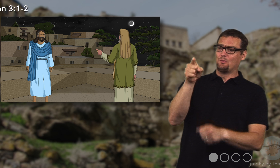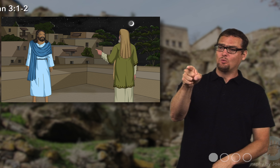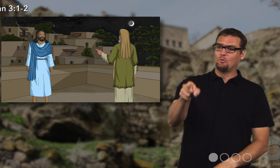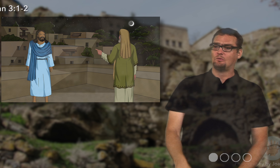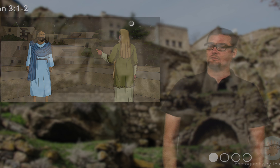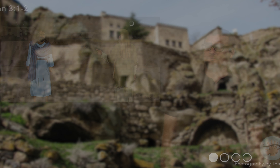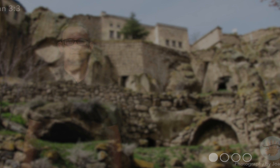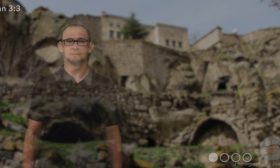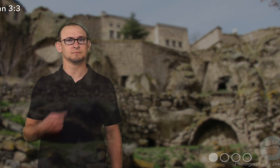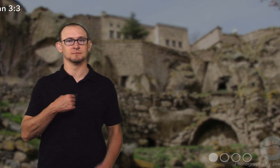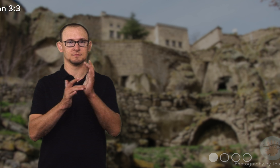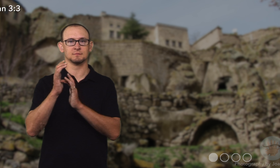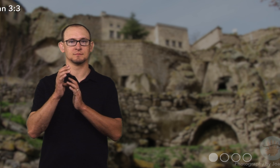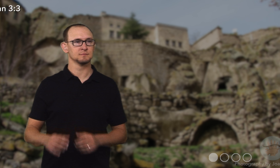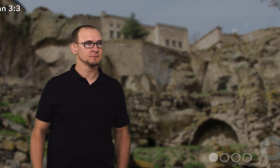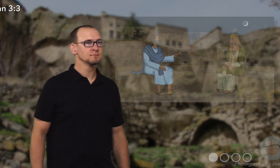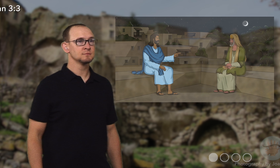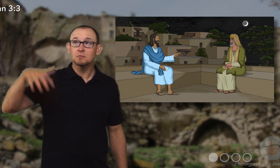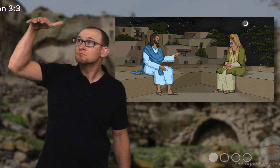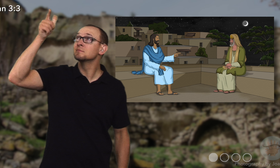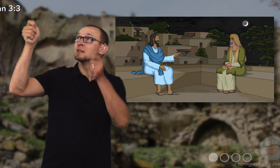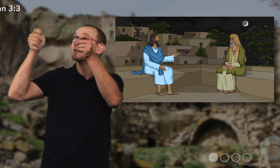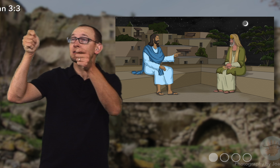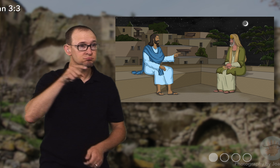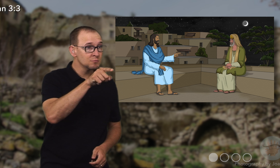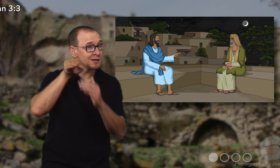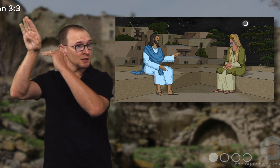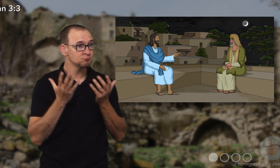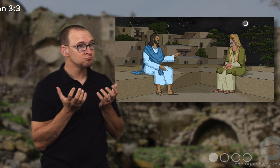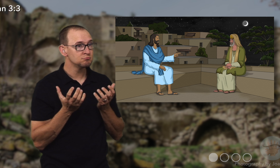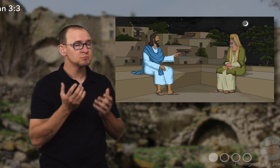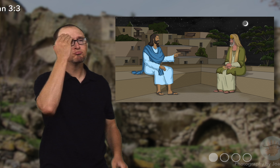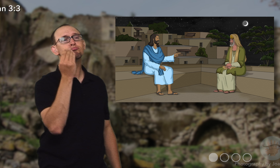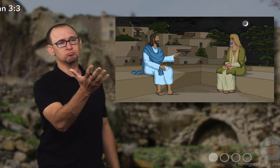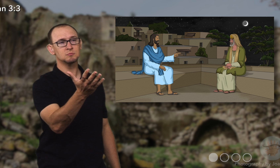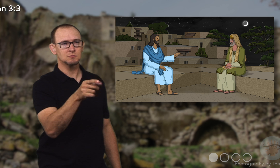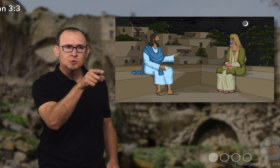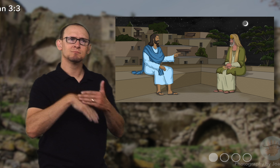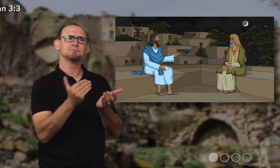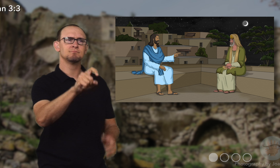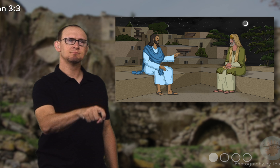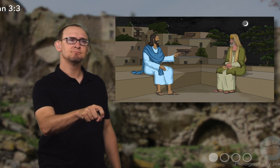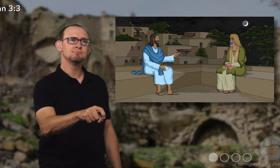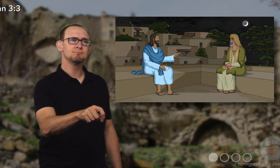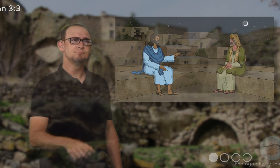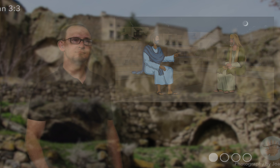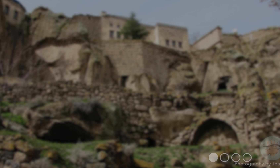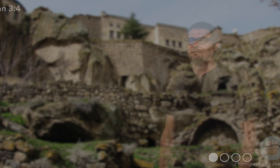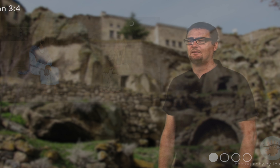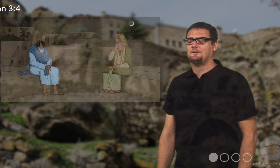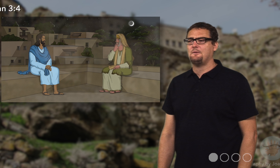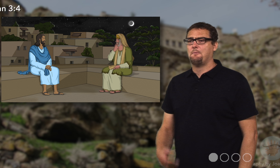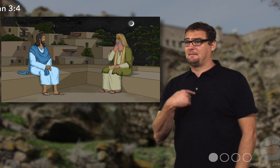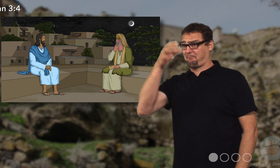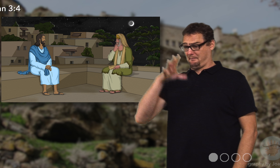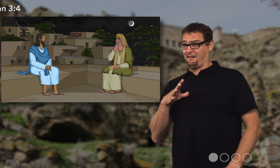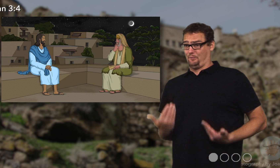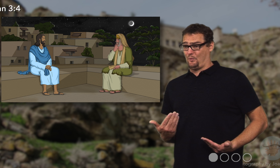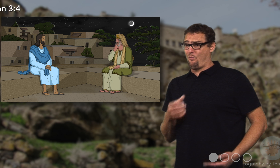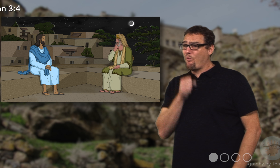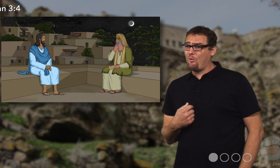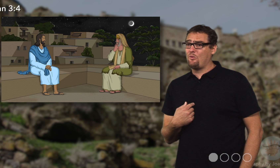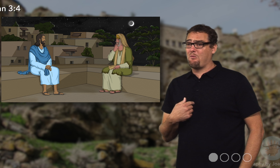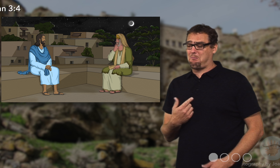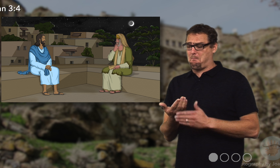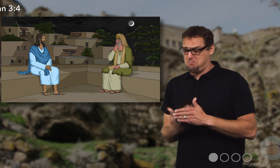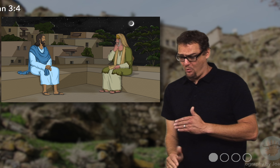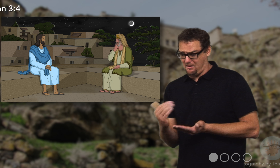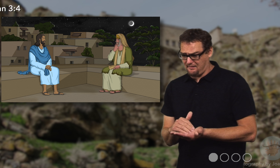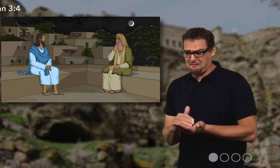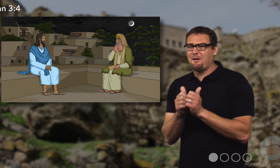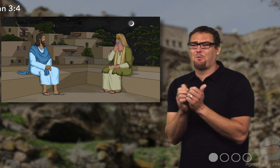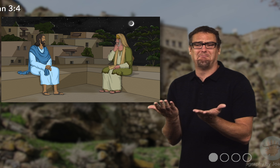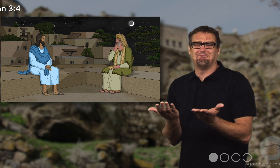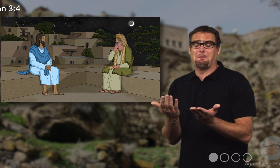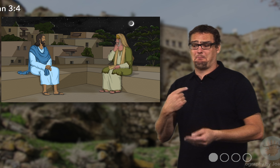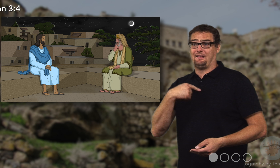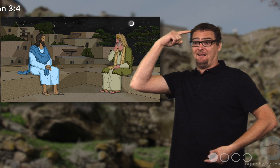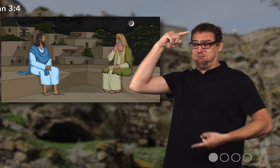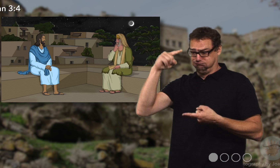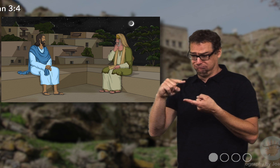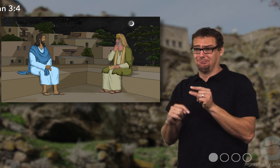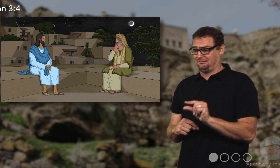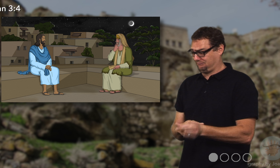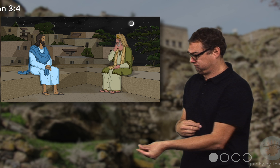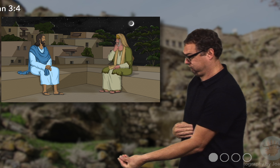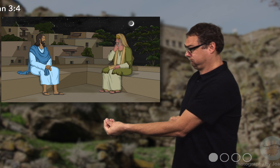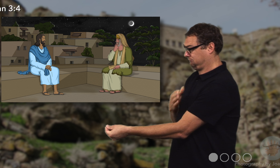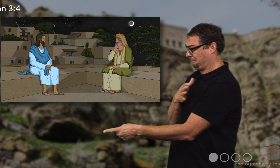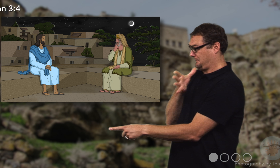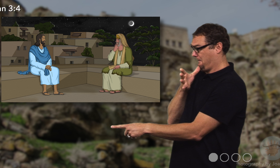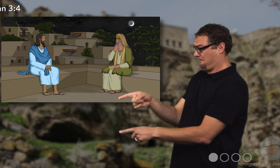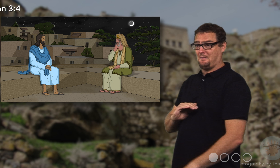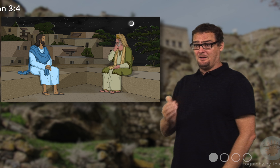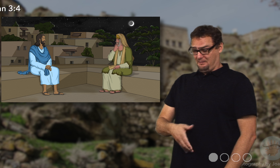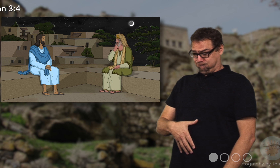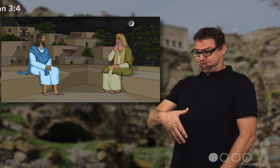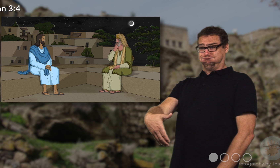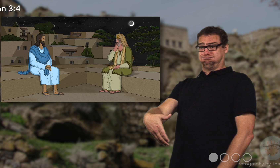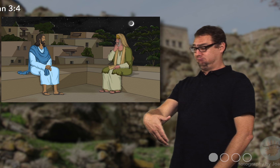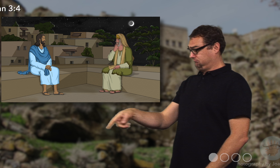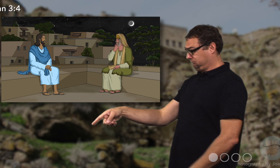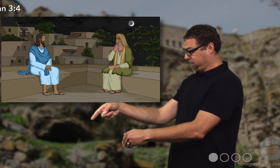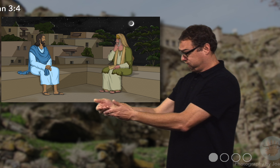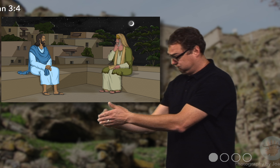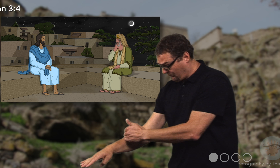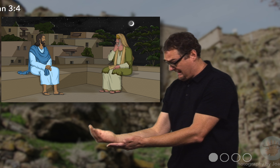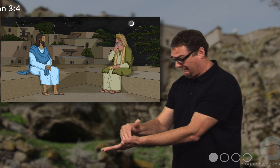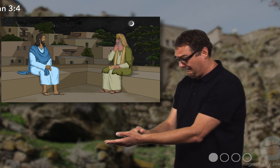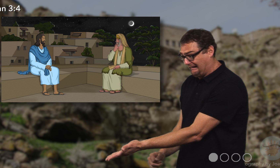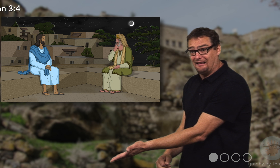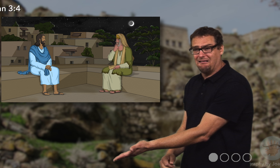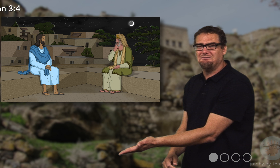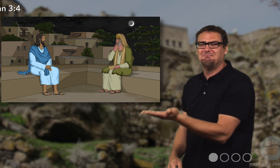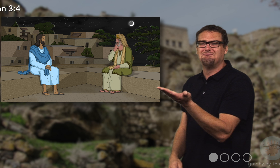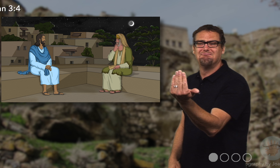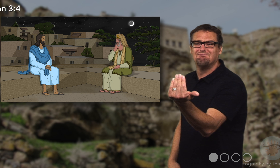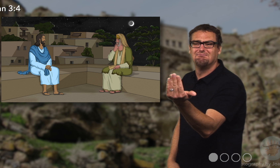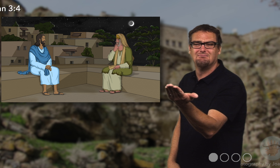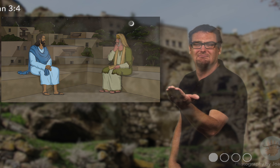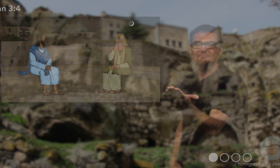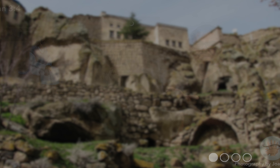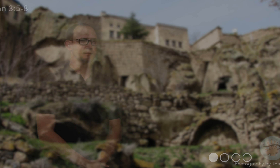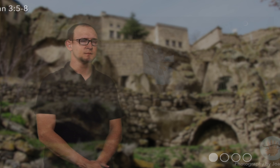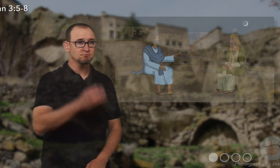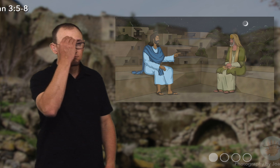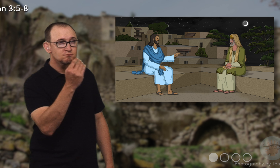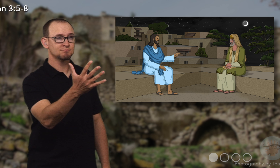Jesus replied, “Truly, truly, I tell you, no one can see the kingdom of God unless he is born again.”